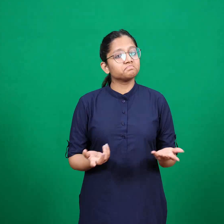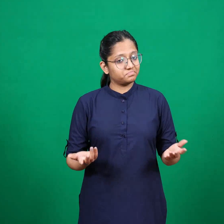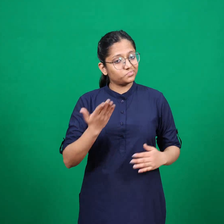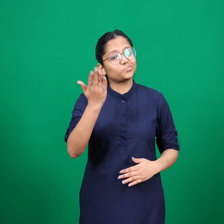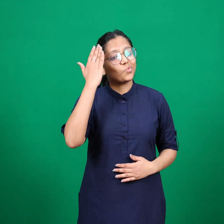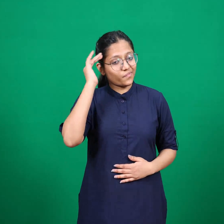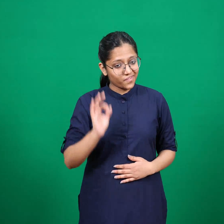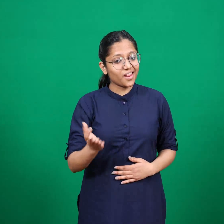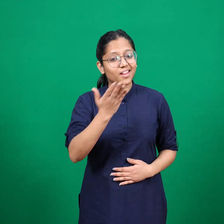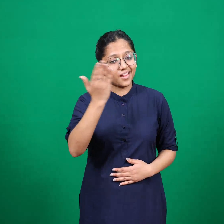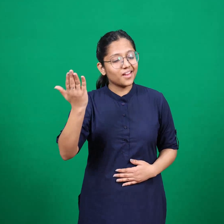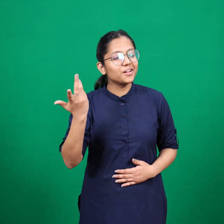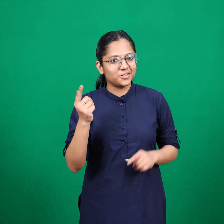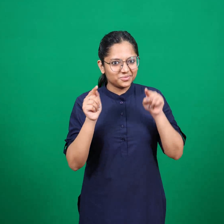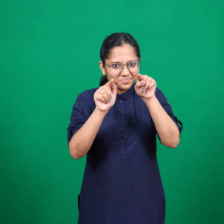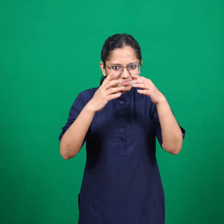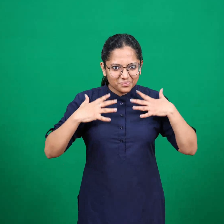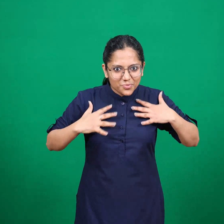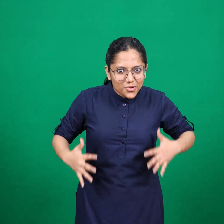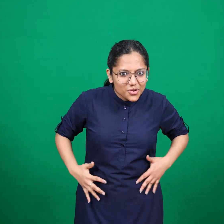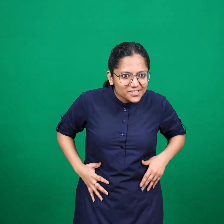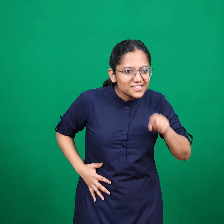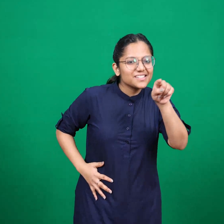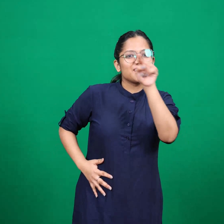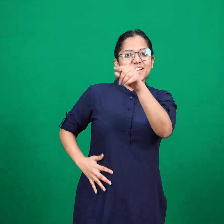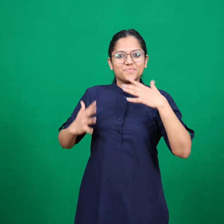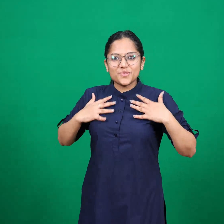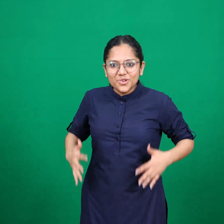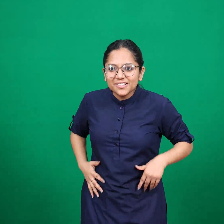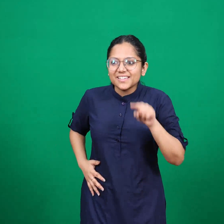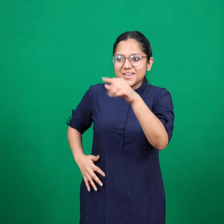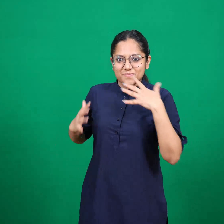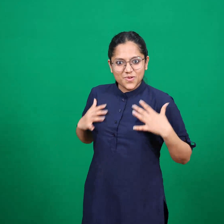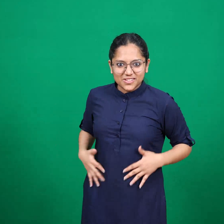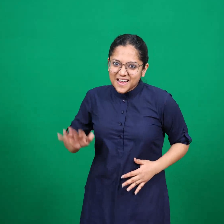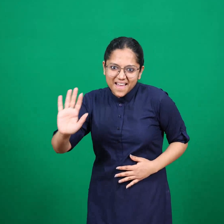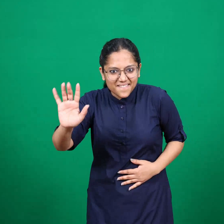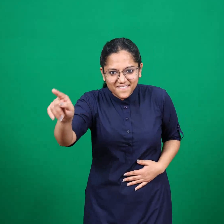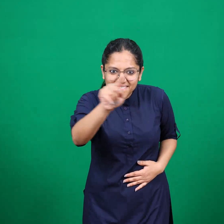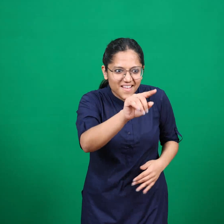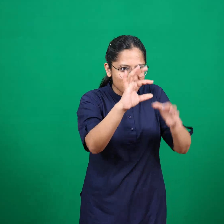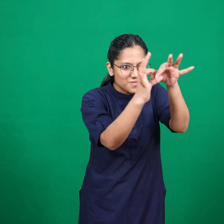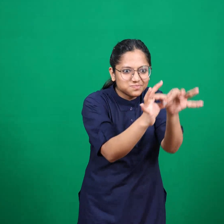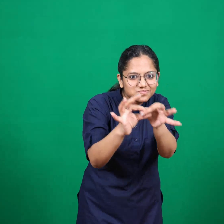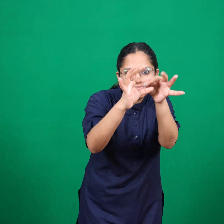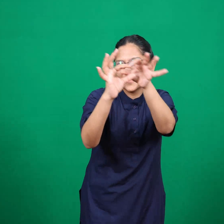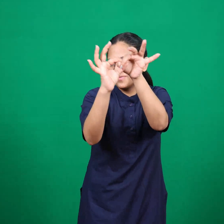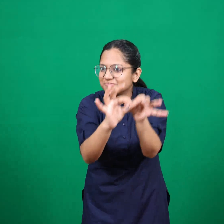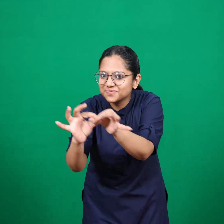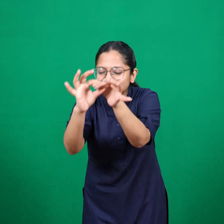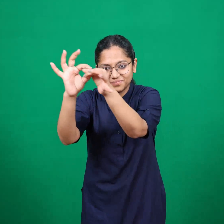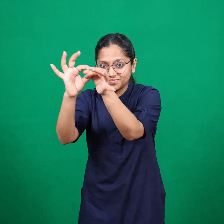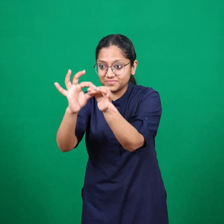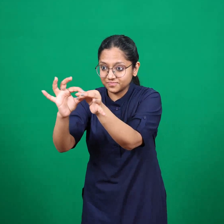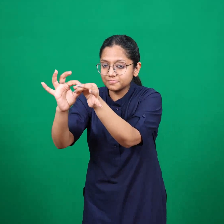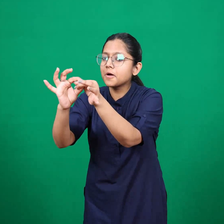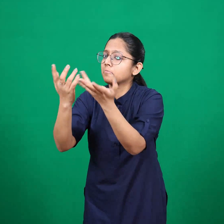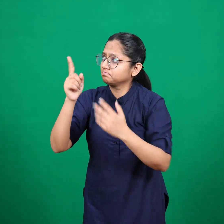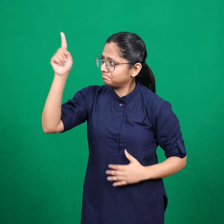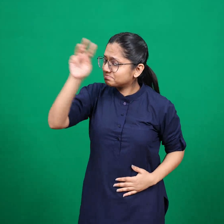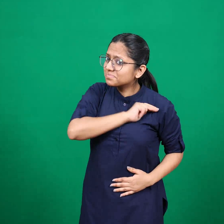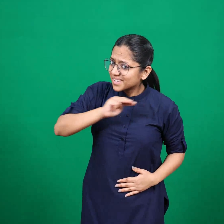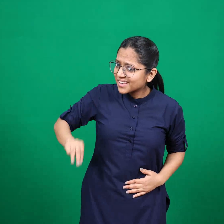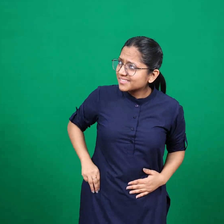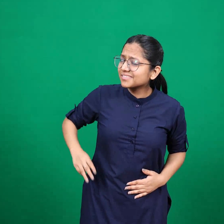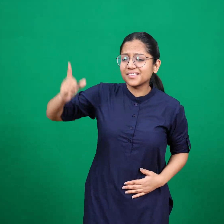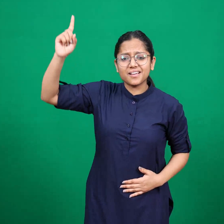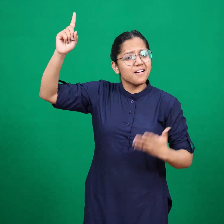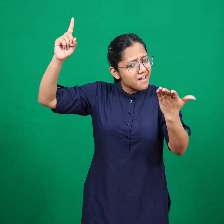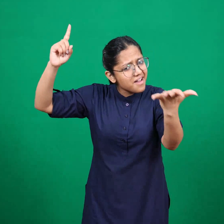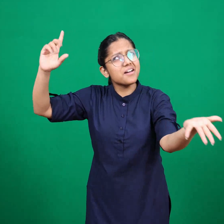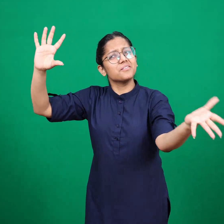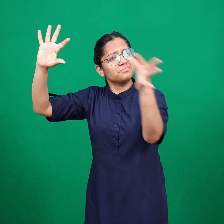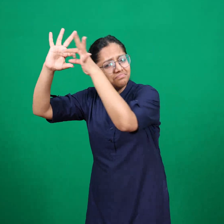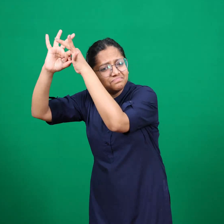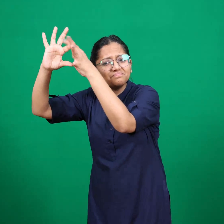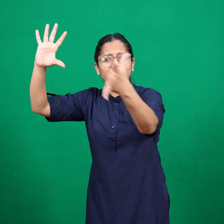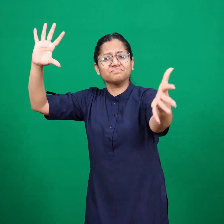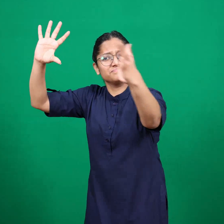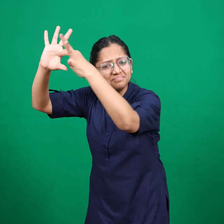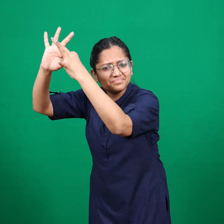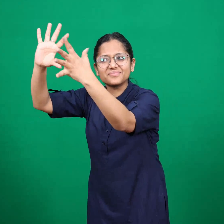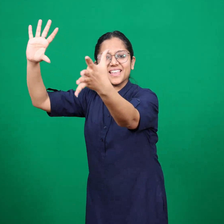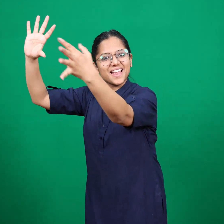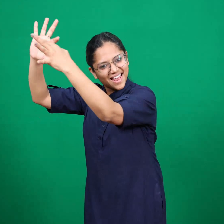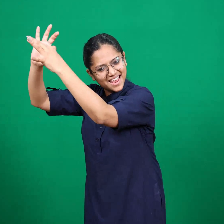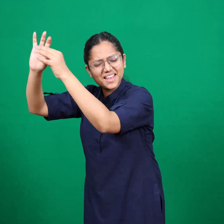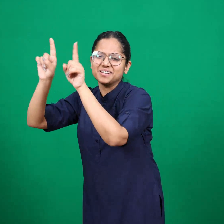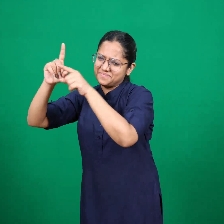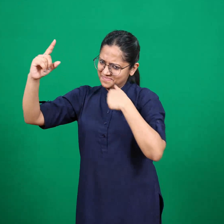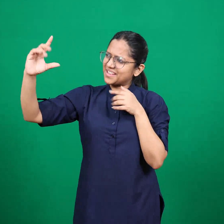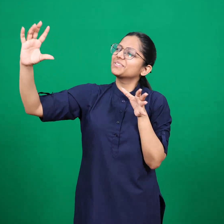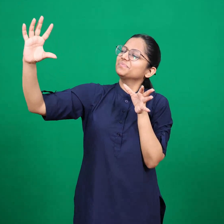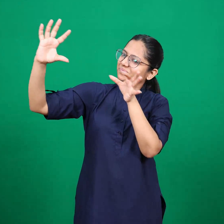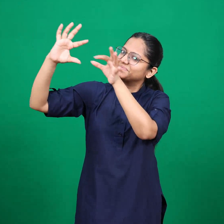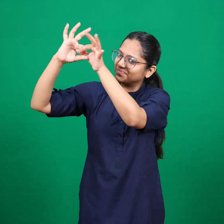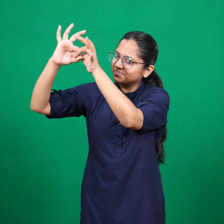Do you not know that your bodies are members of Christ?